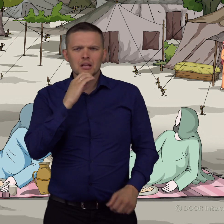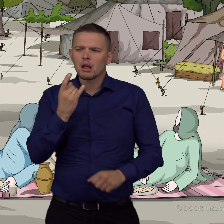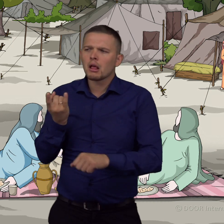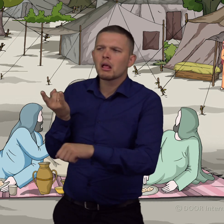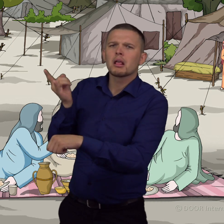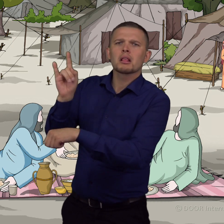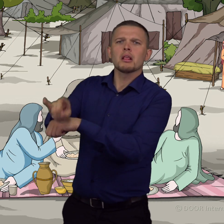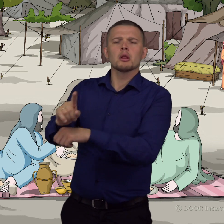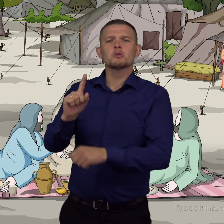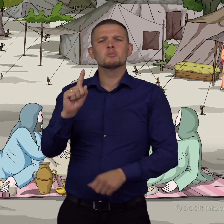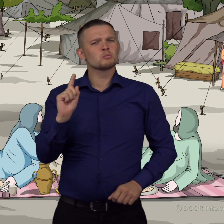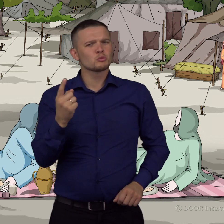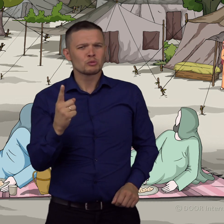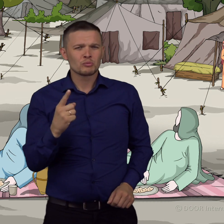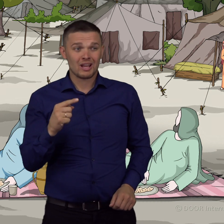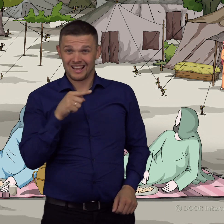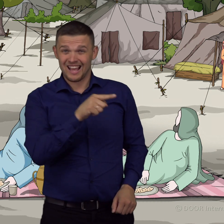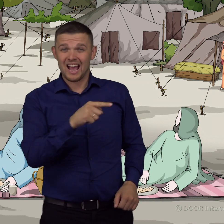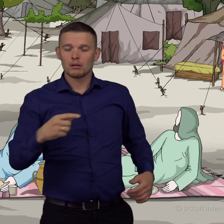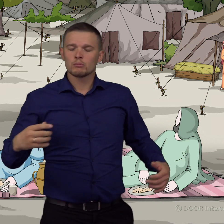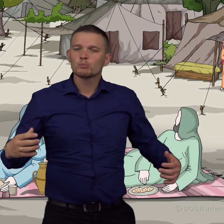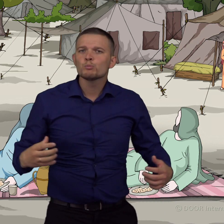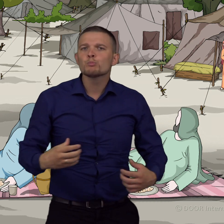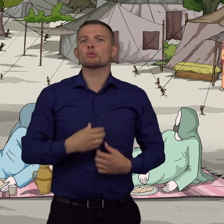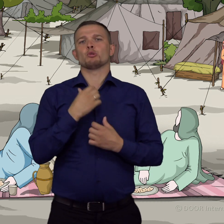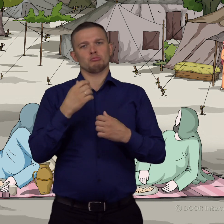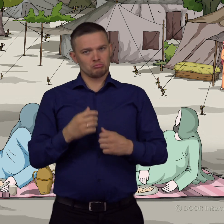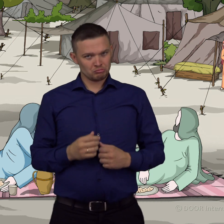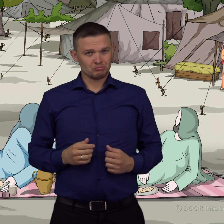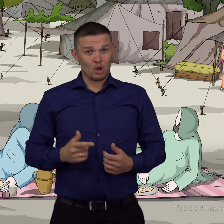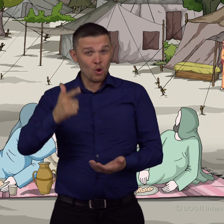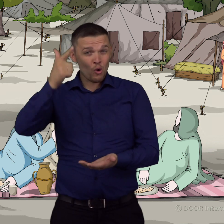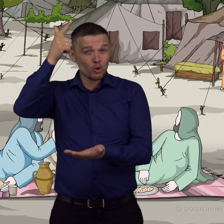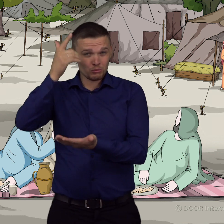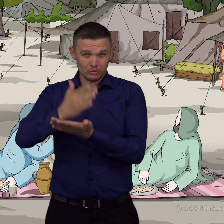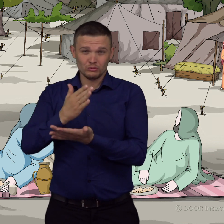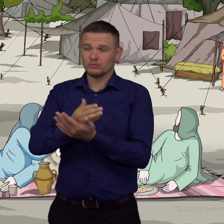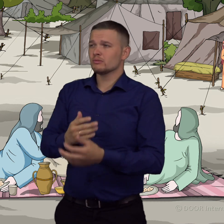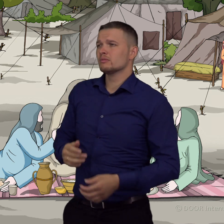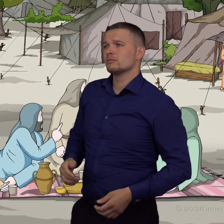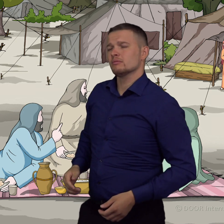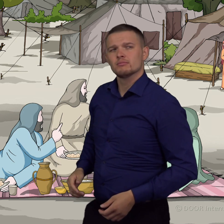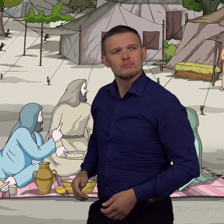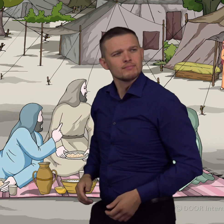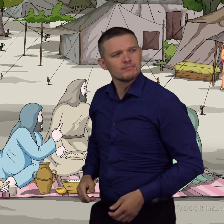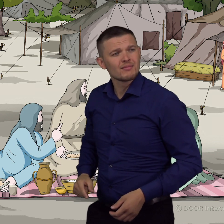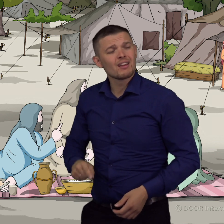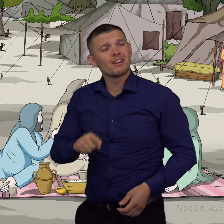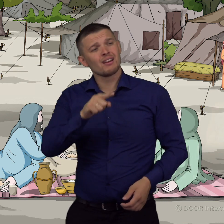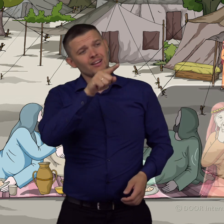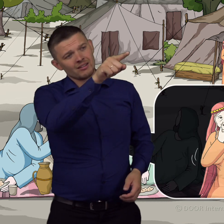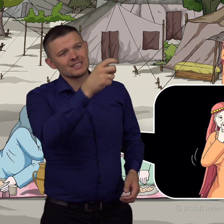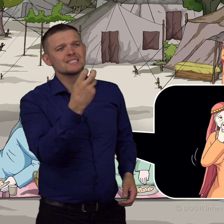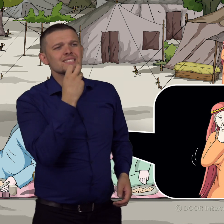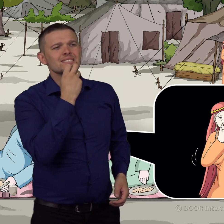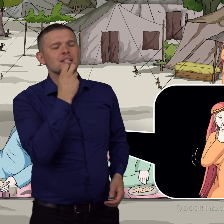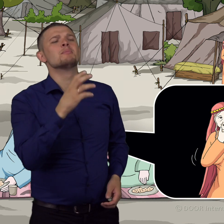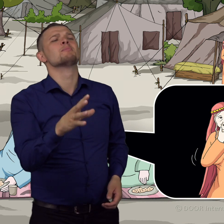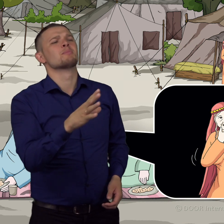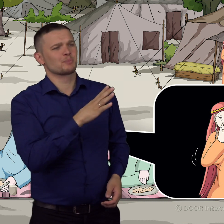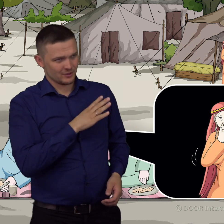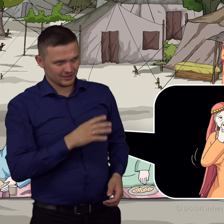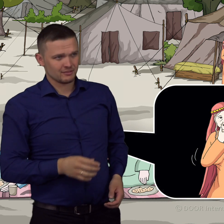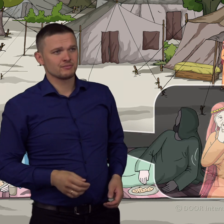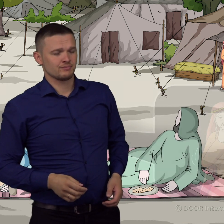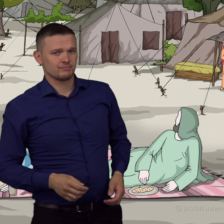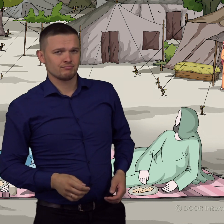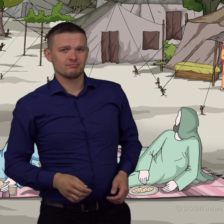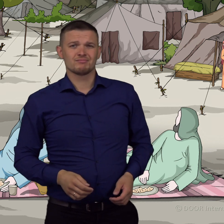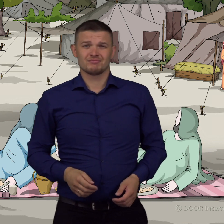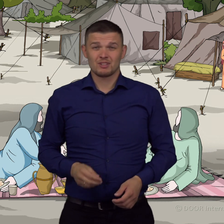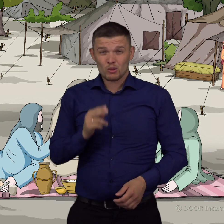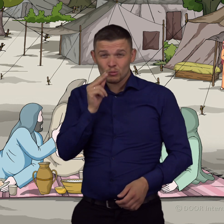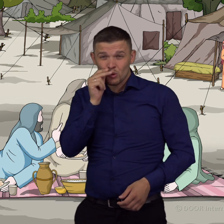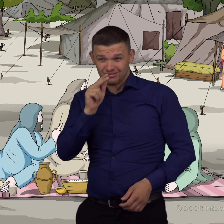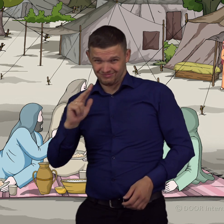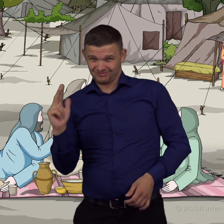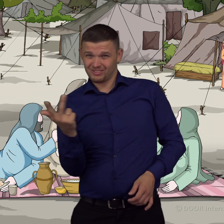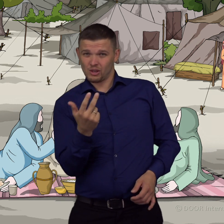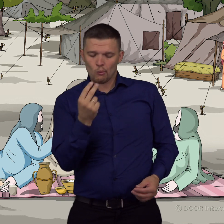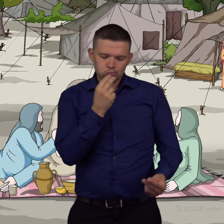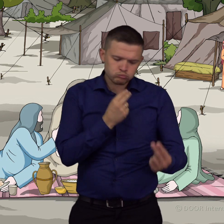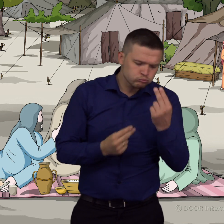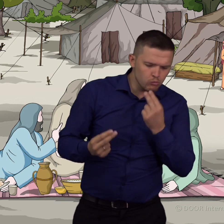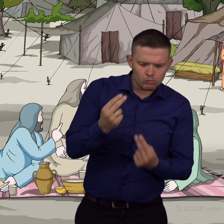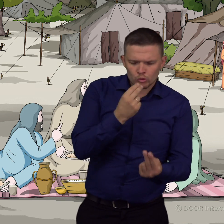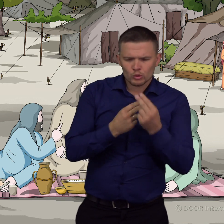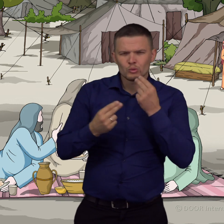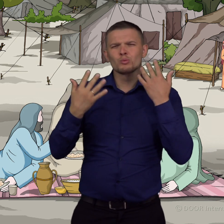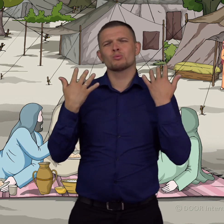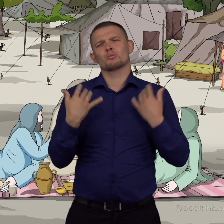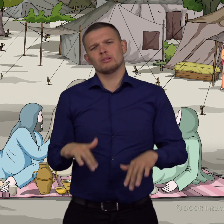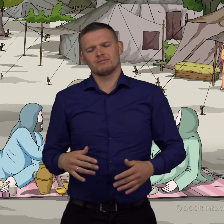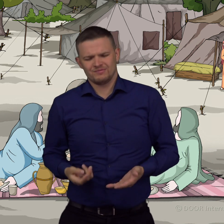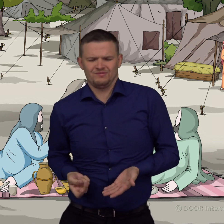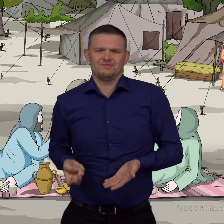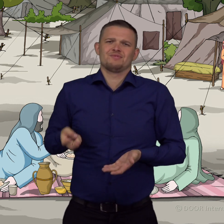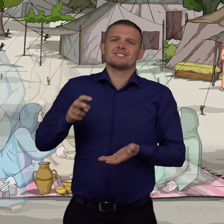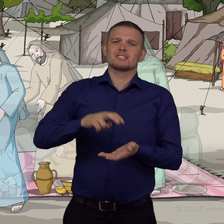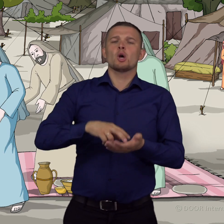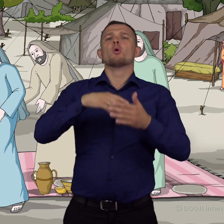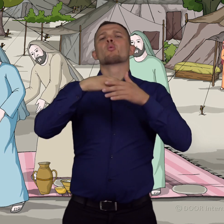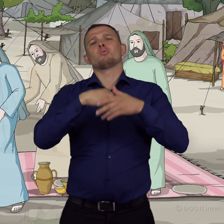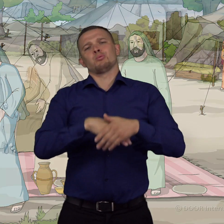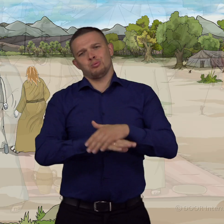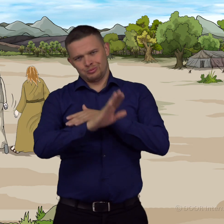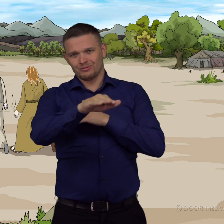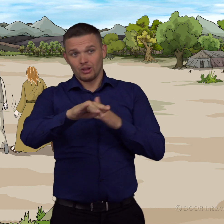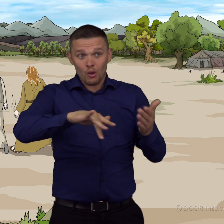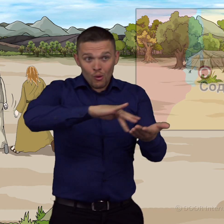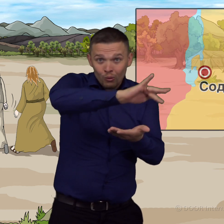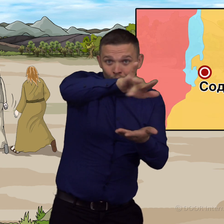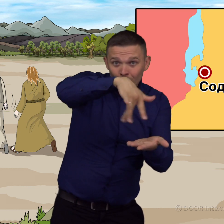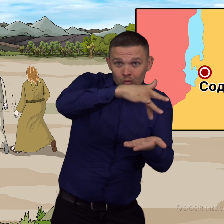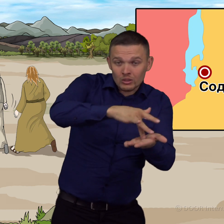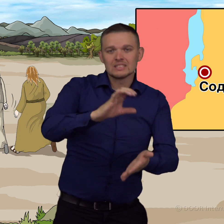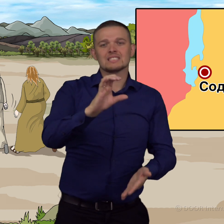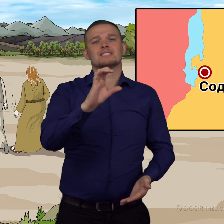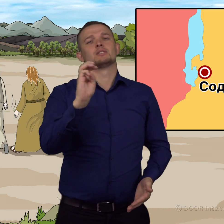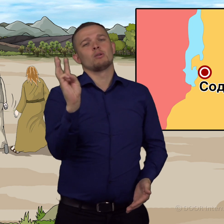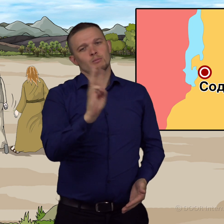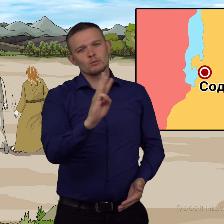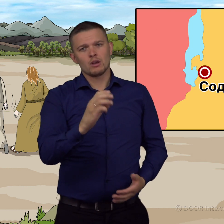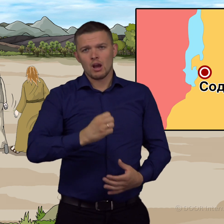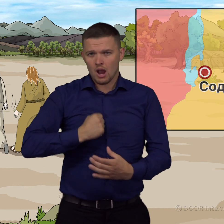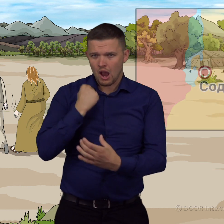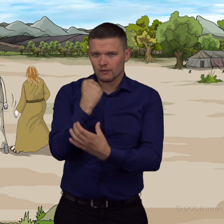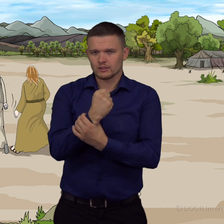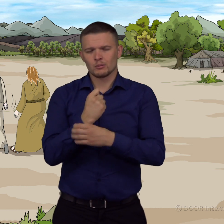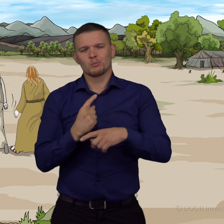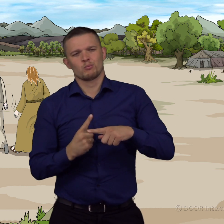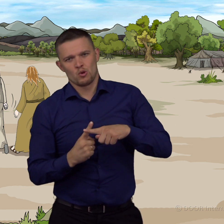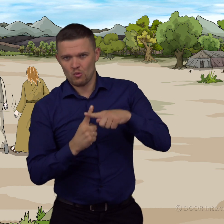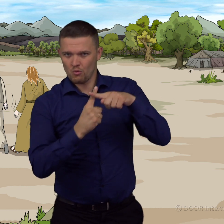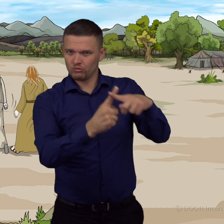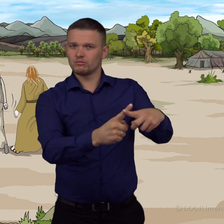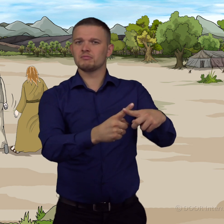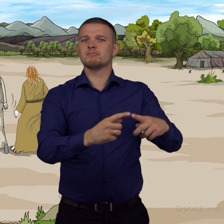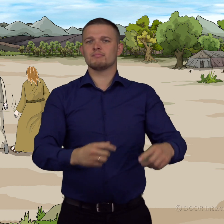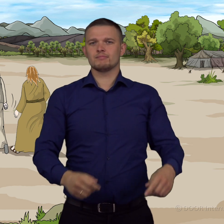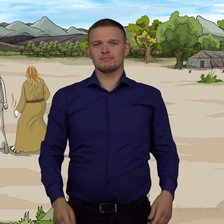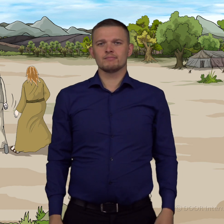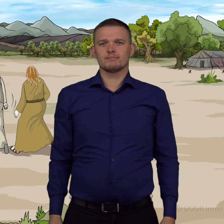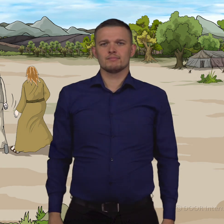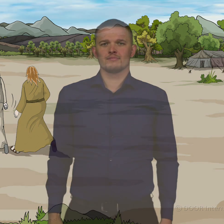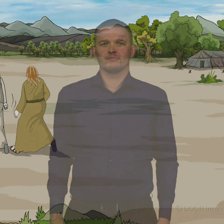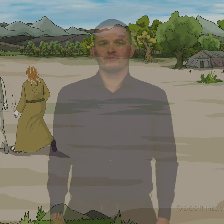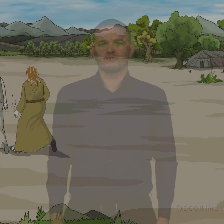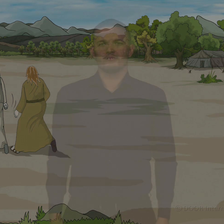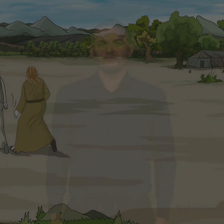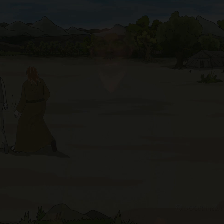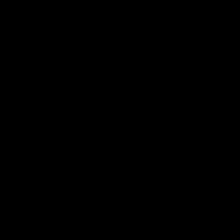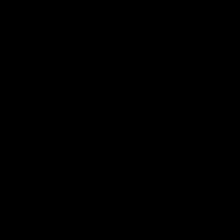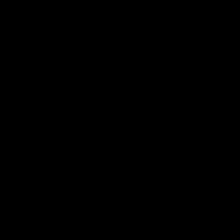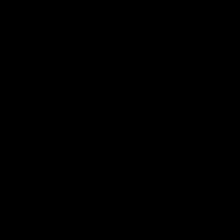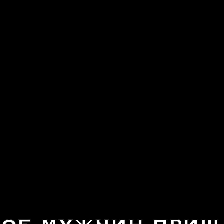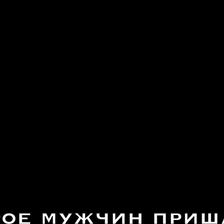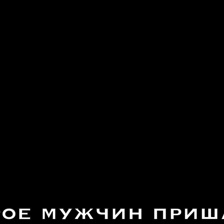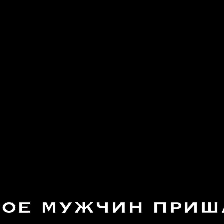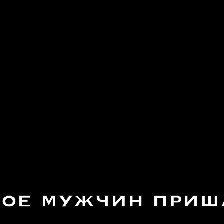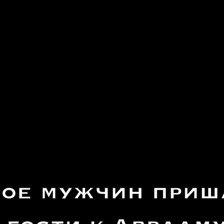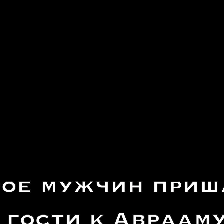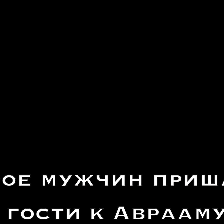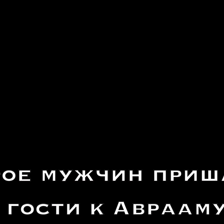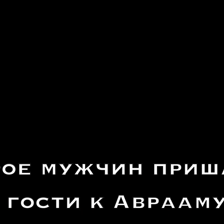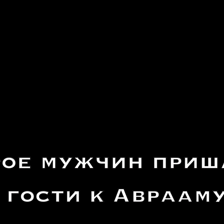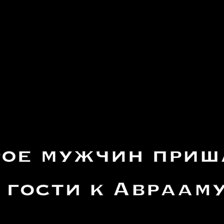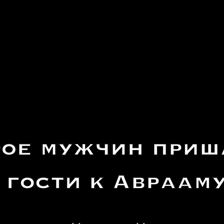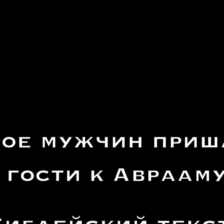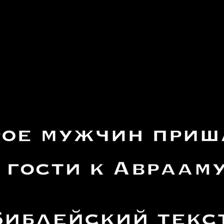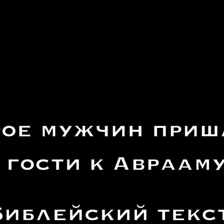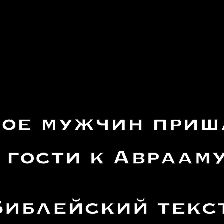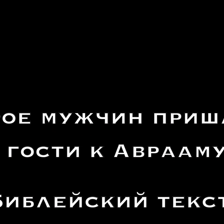“No,” replied the LORD, “but you did laugh.”